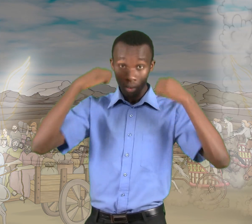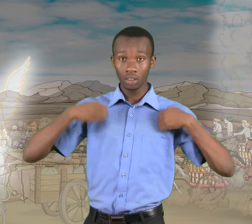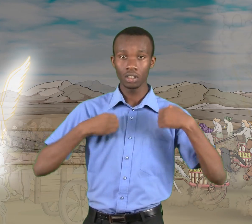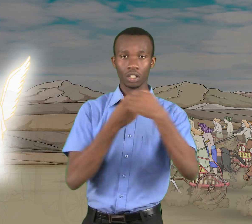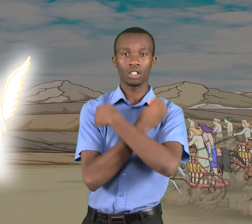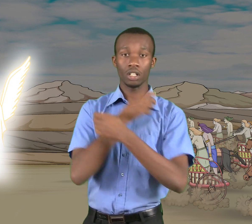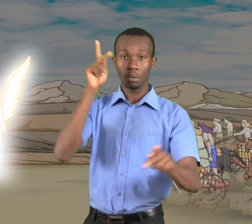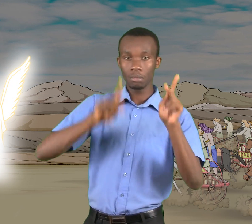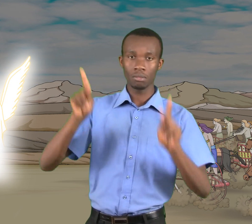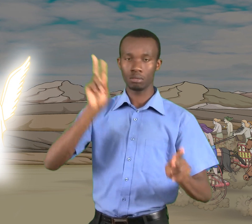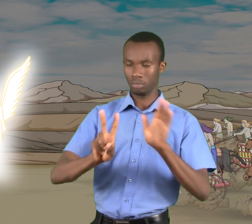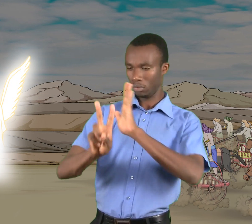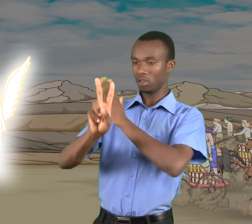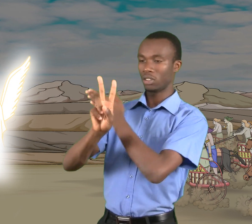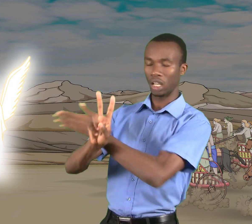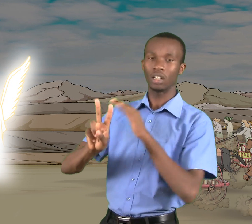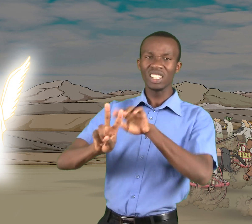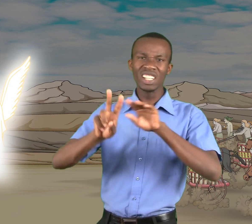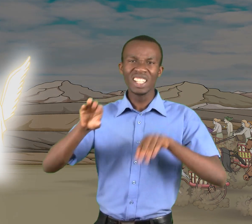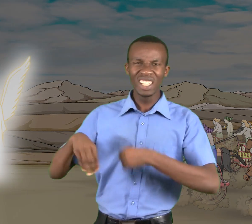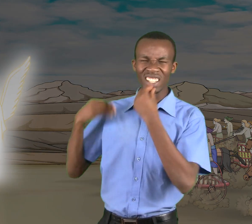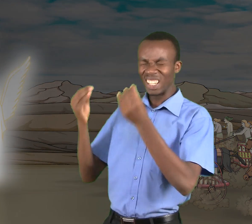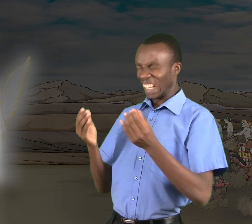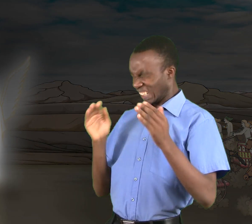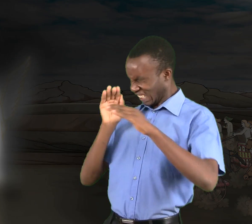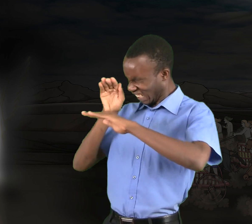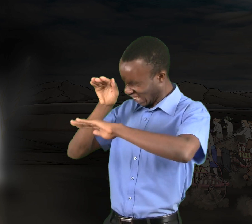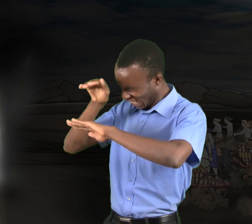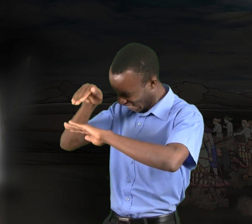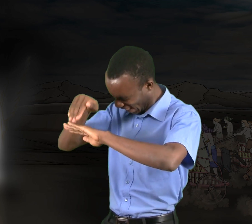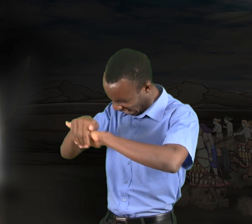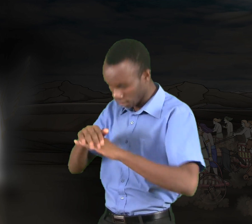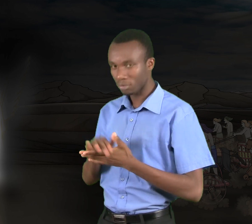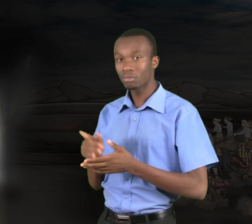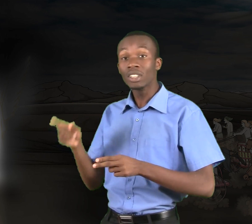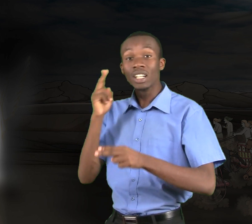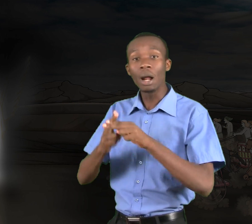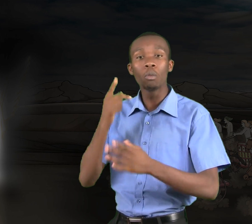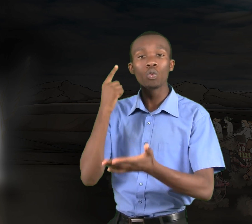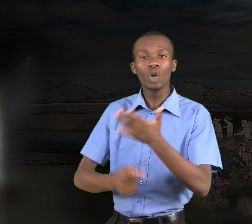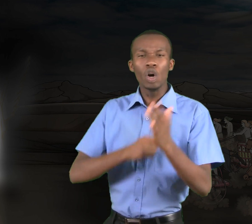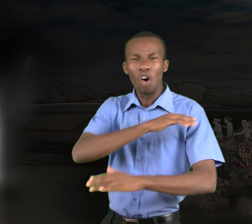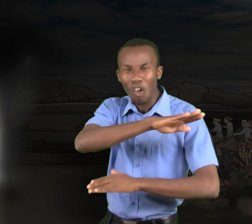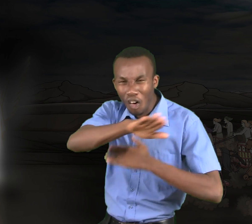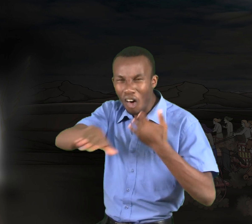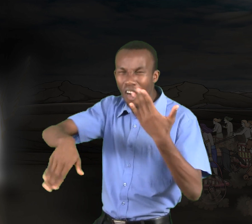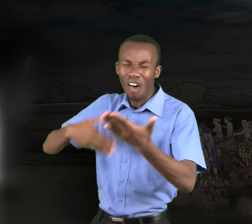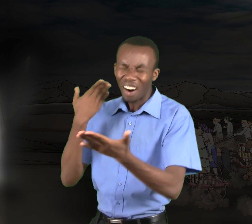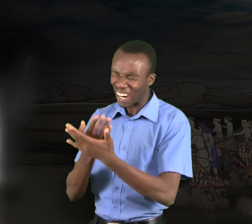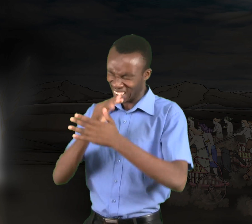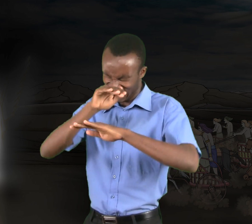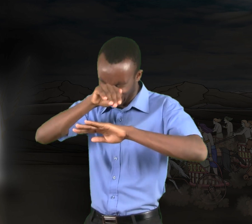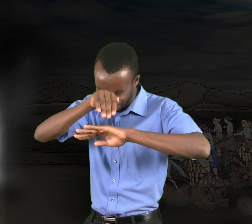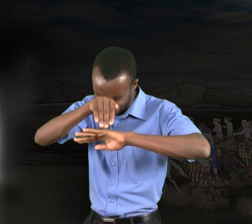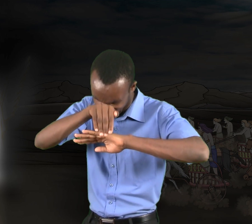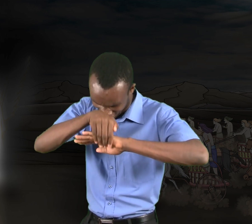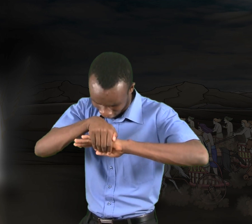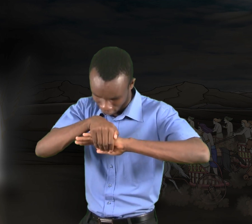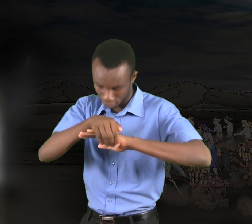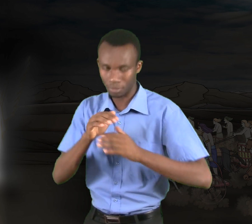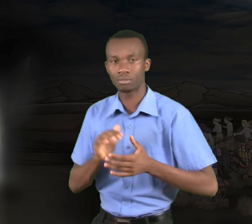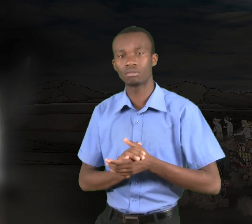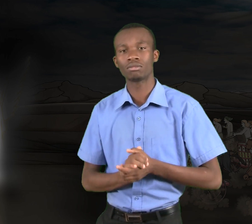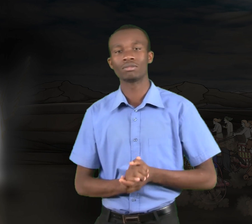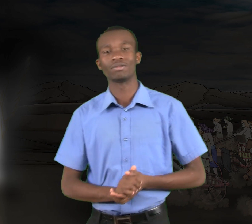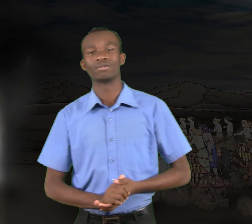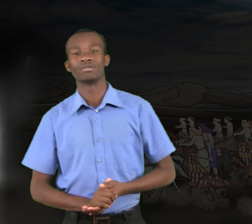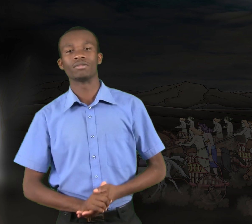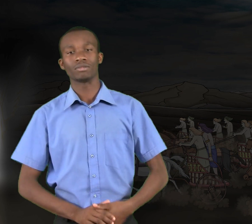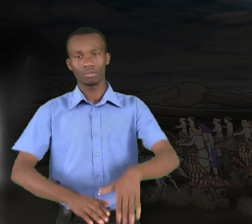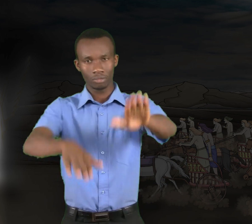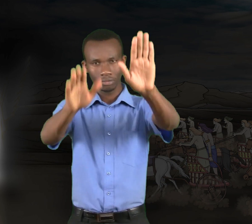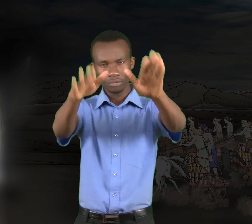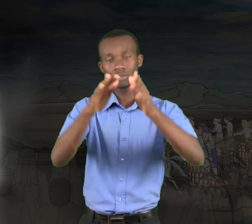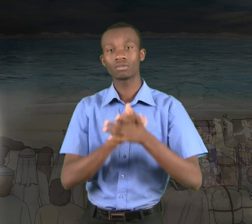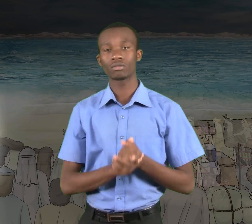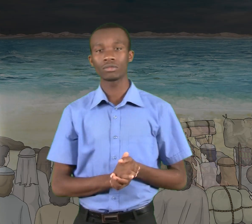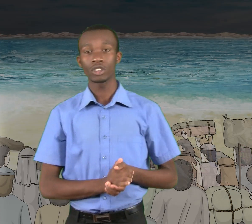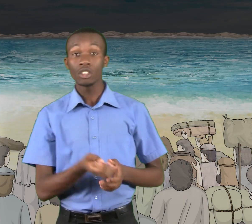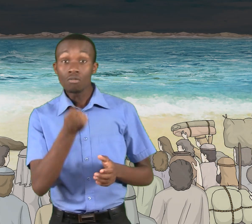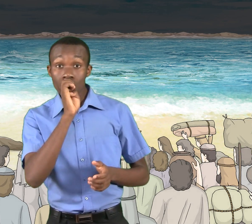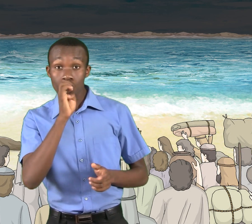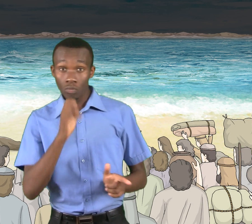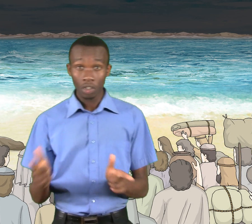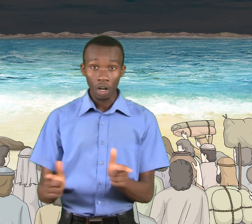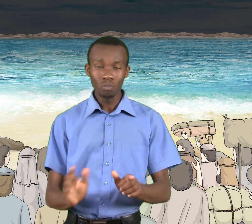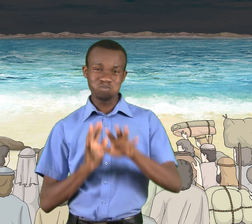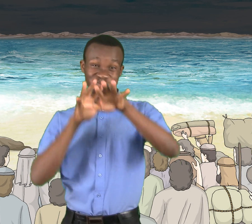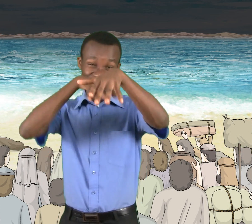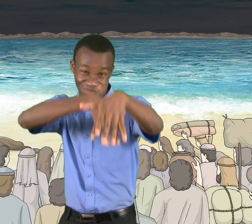The cloud was there in the darkness, but it lit up the night. So all night long neither camp went near the other.